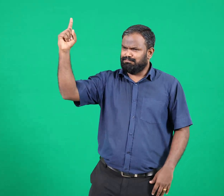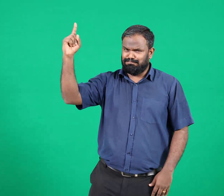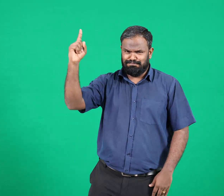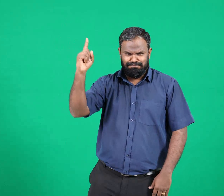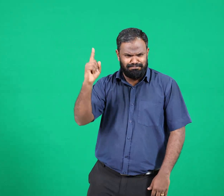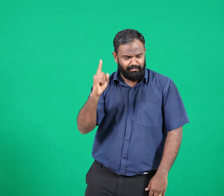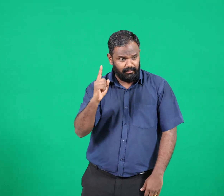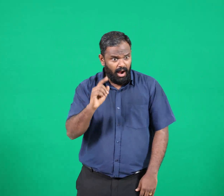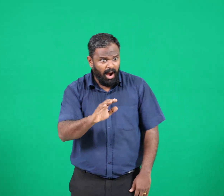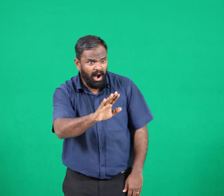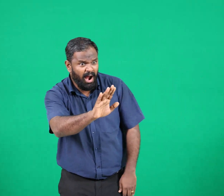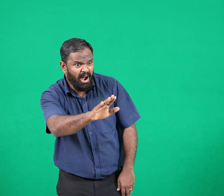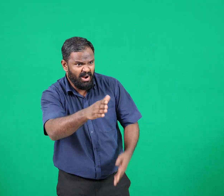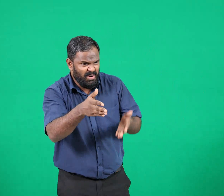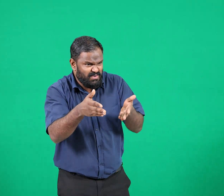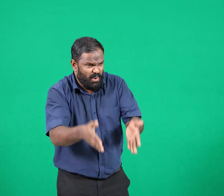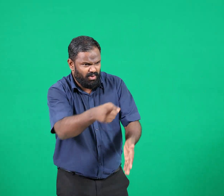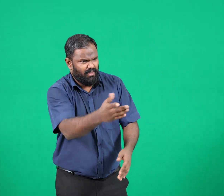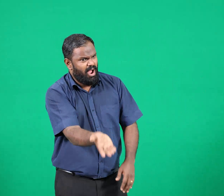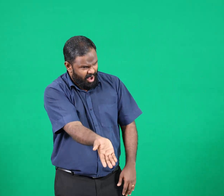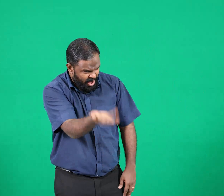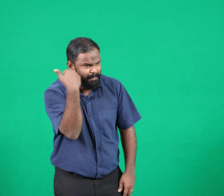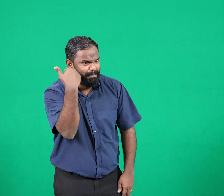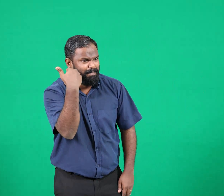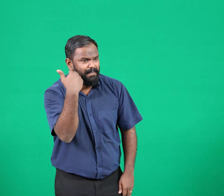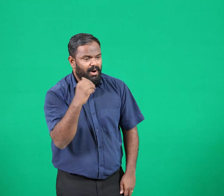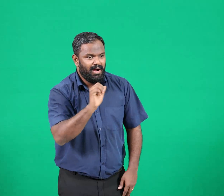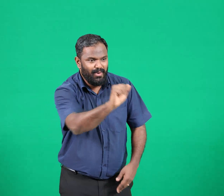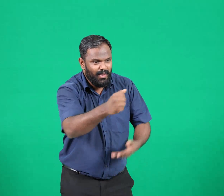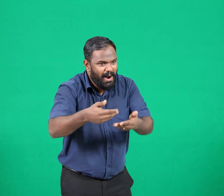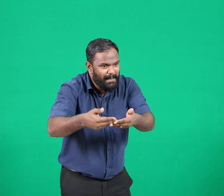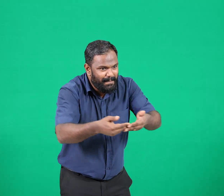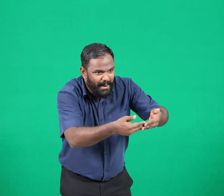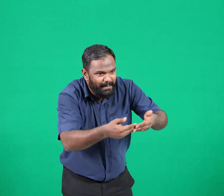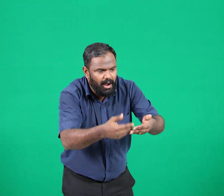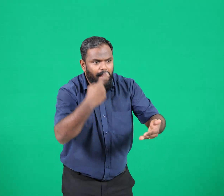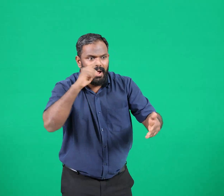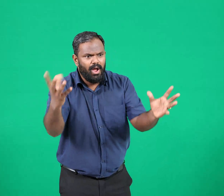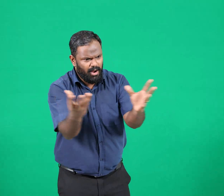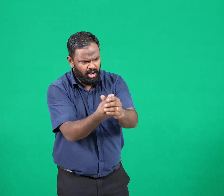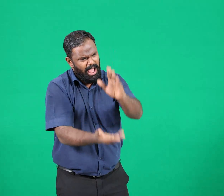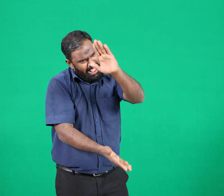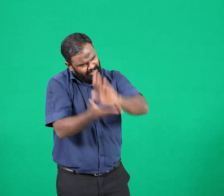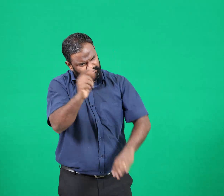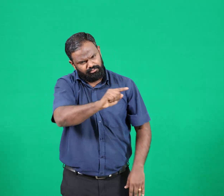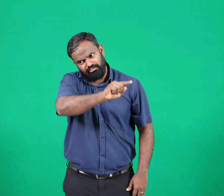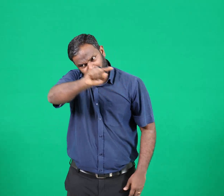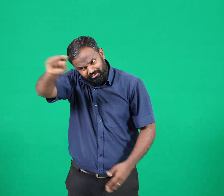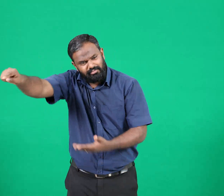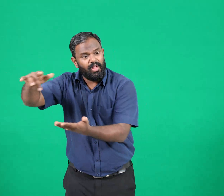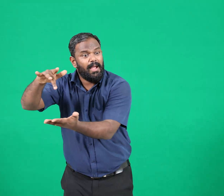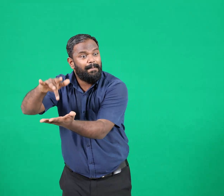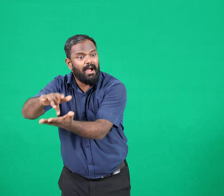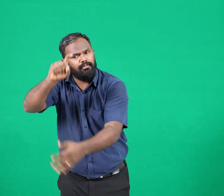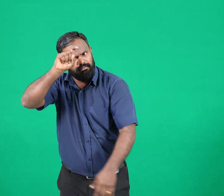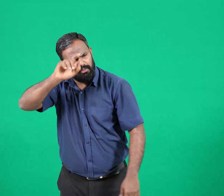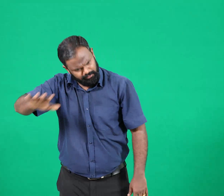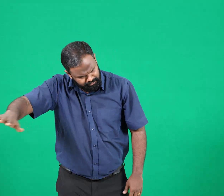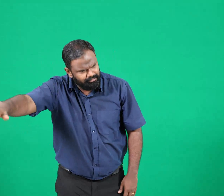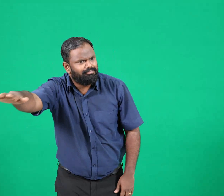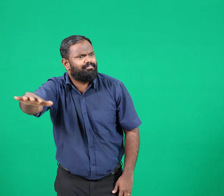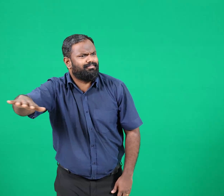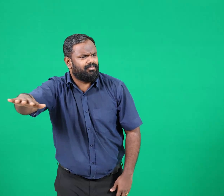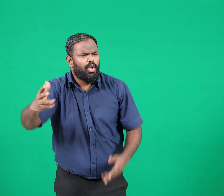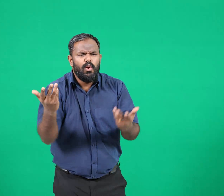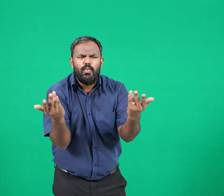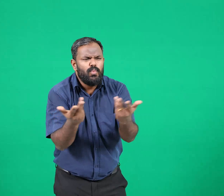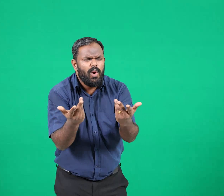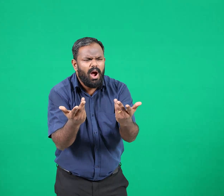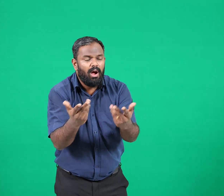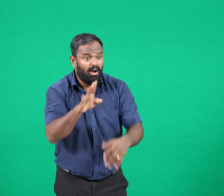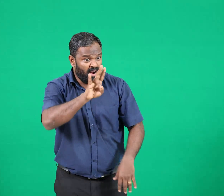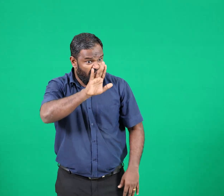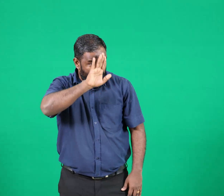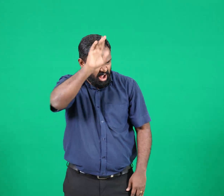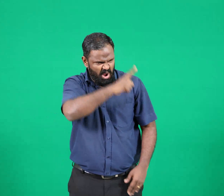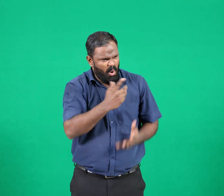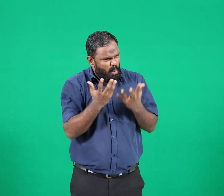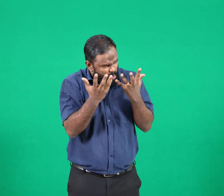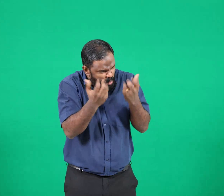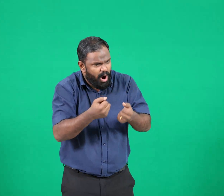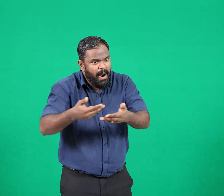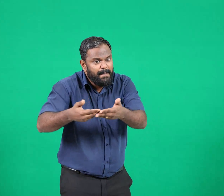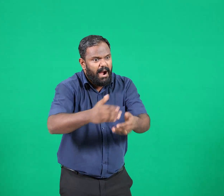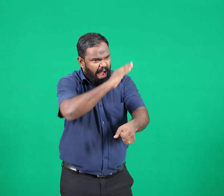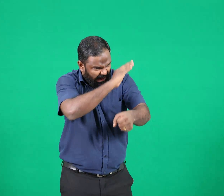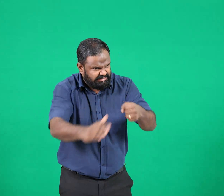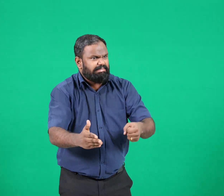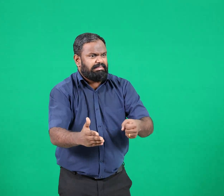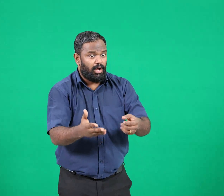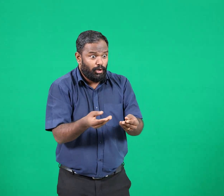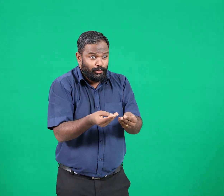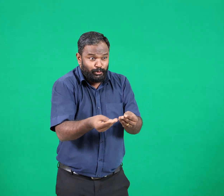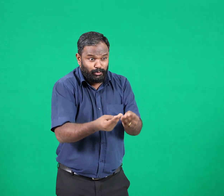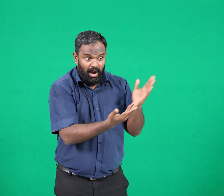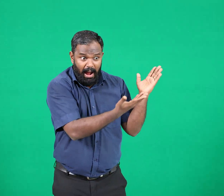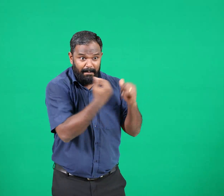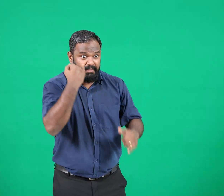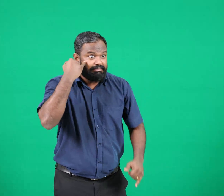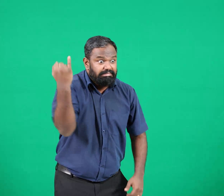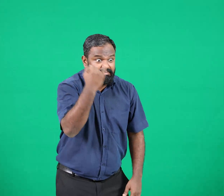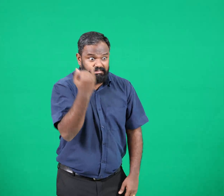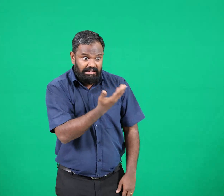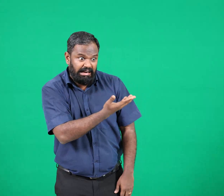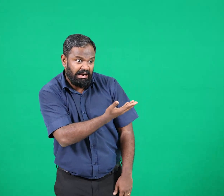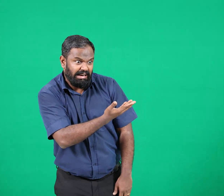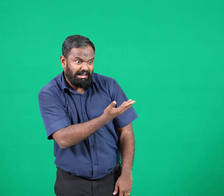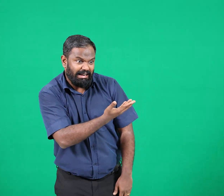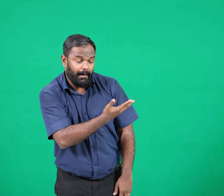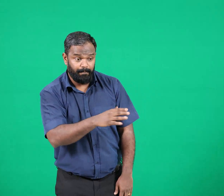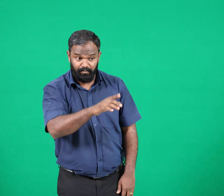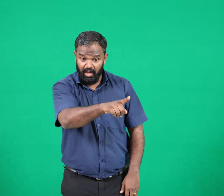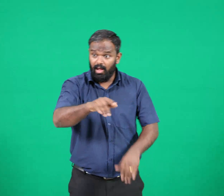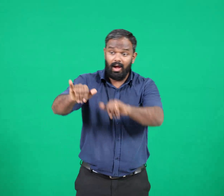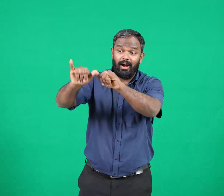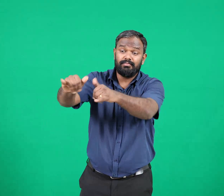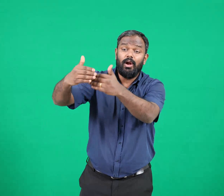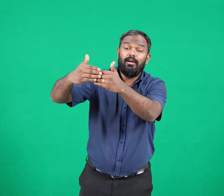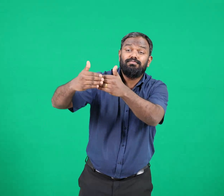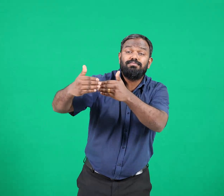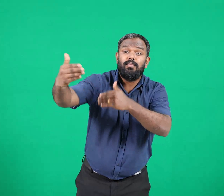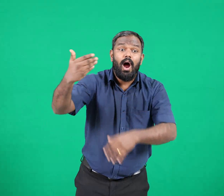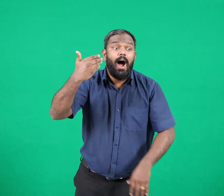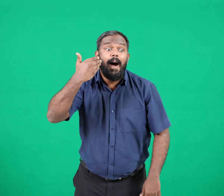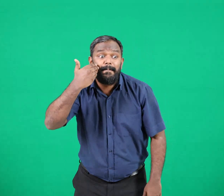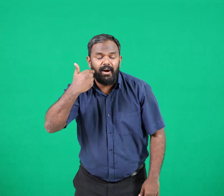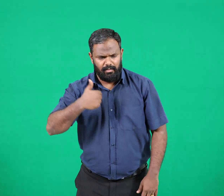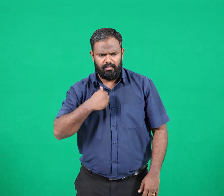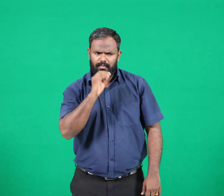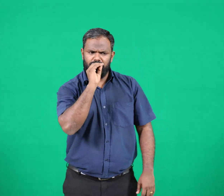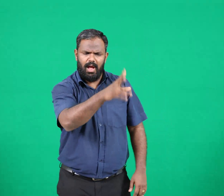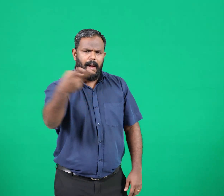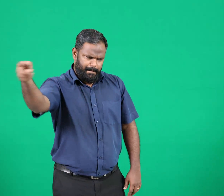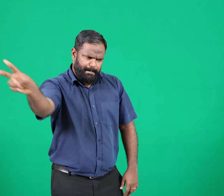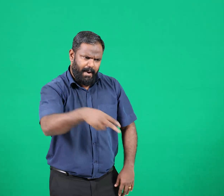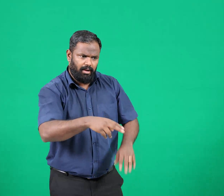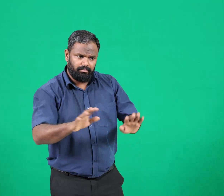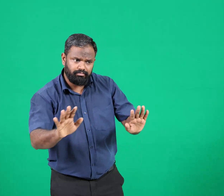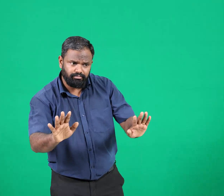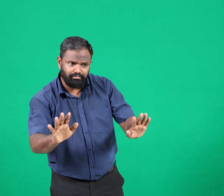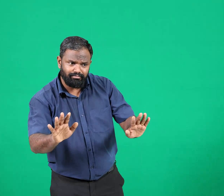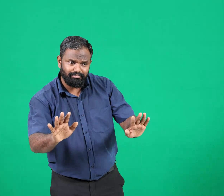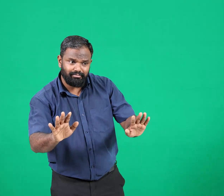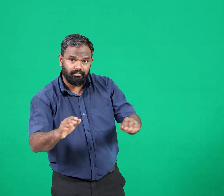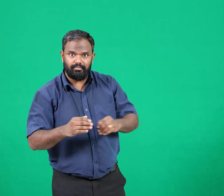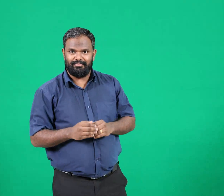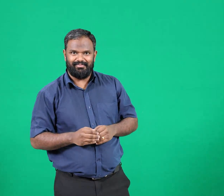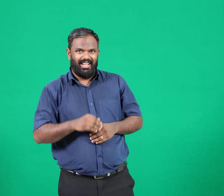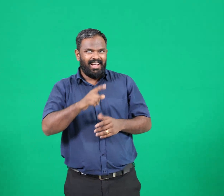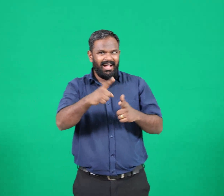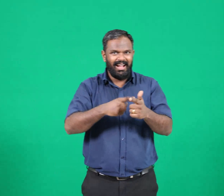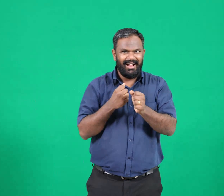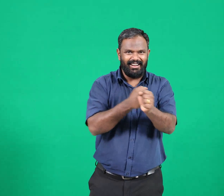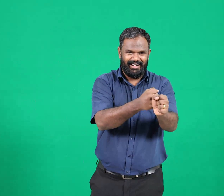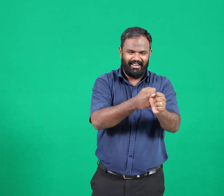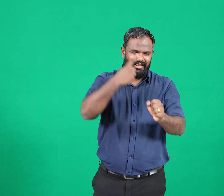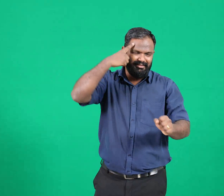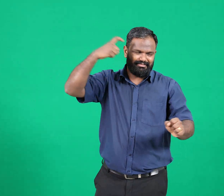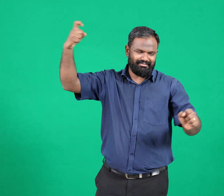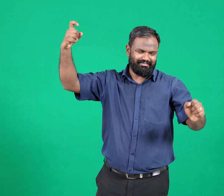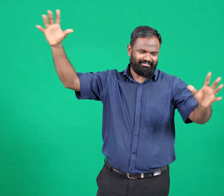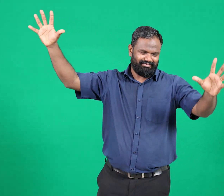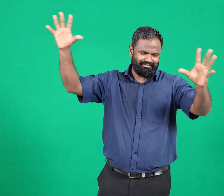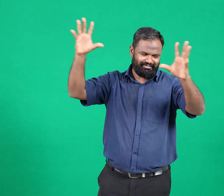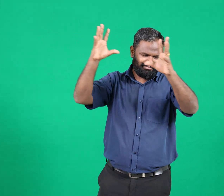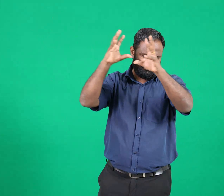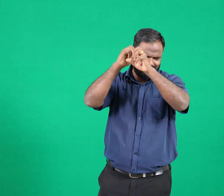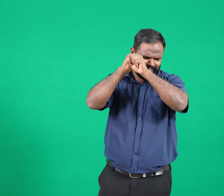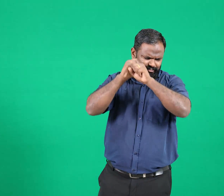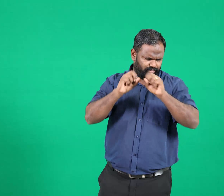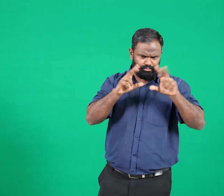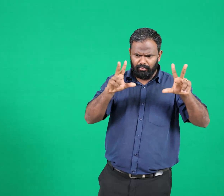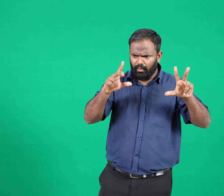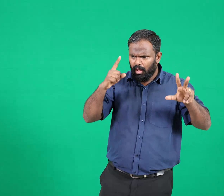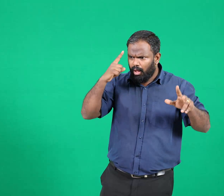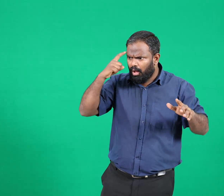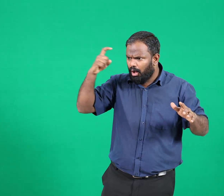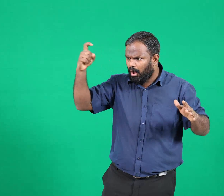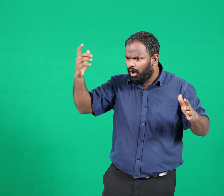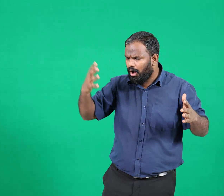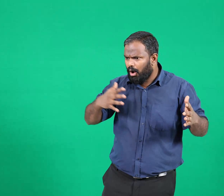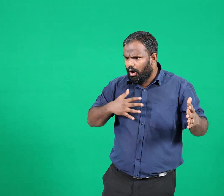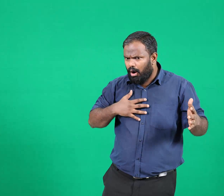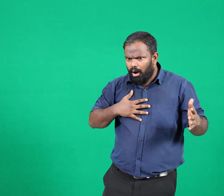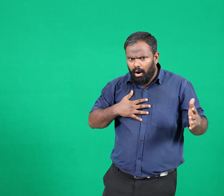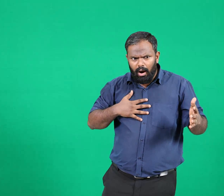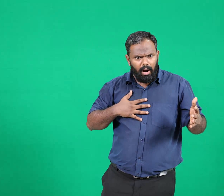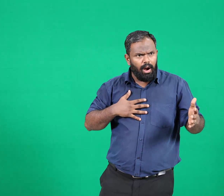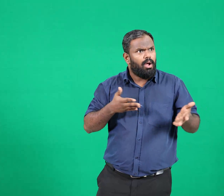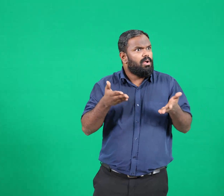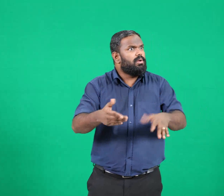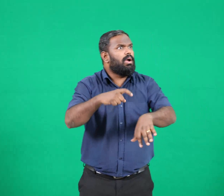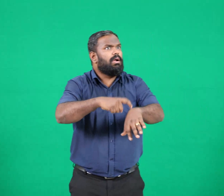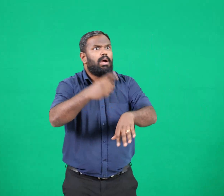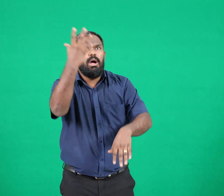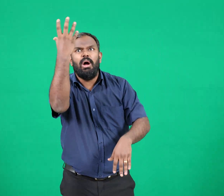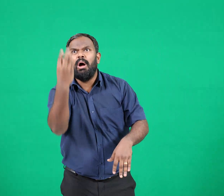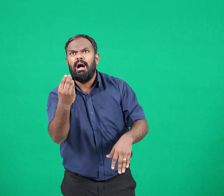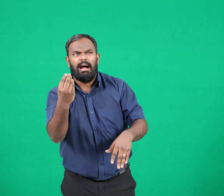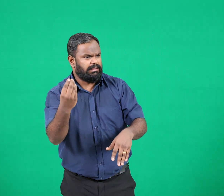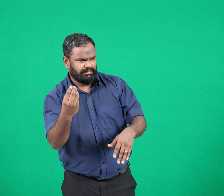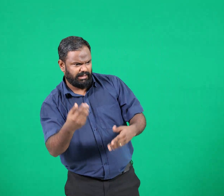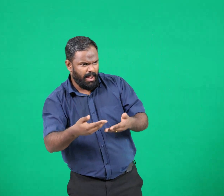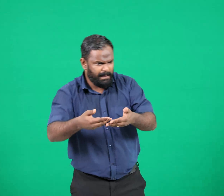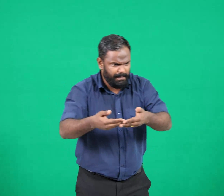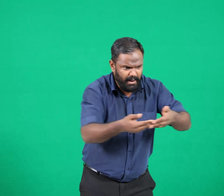" Take the Child and His mother and flee to Egypt. Stay there until I tell you, for Herod is going to search for the Child to kill Him."